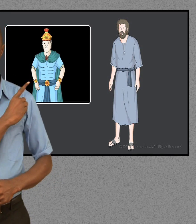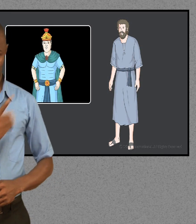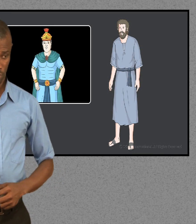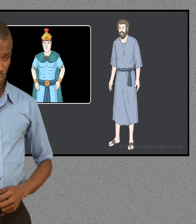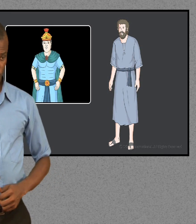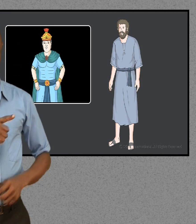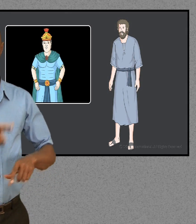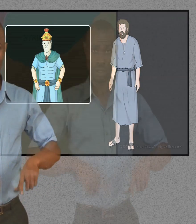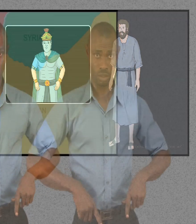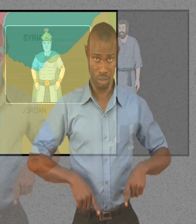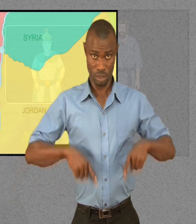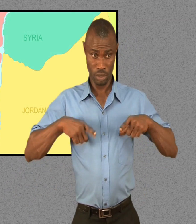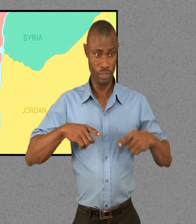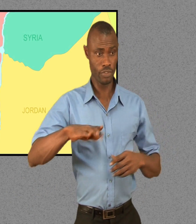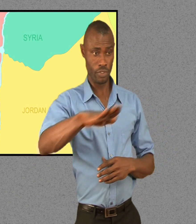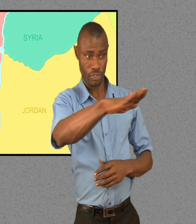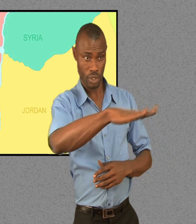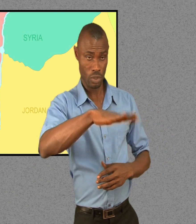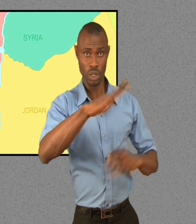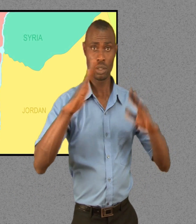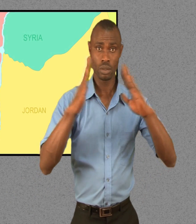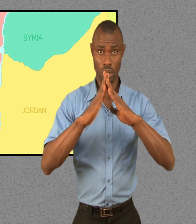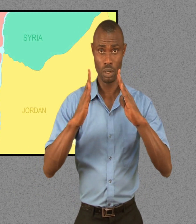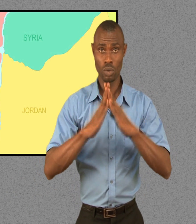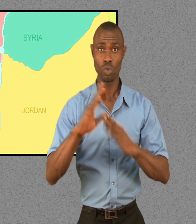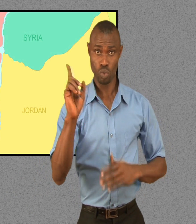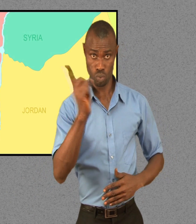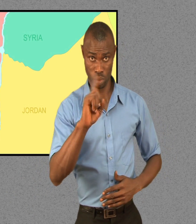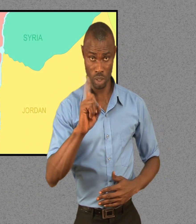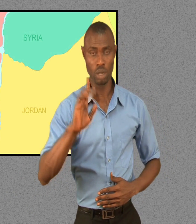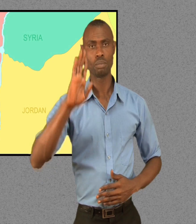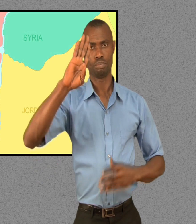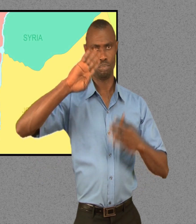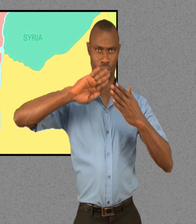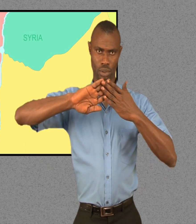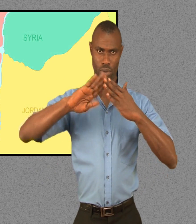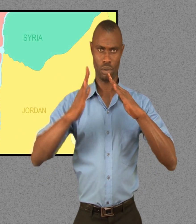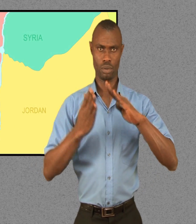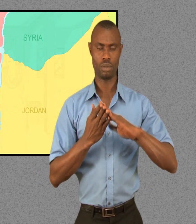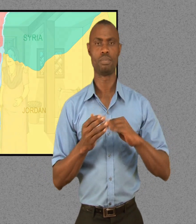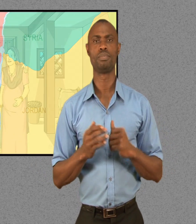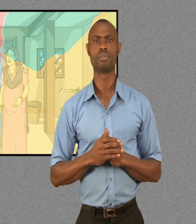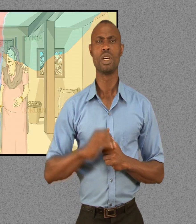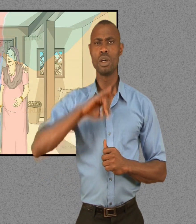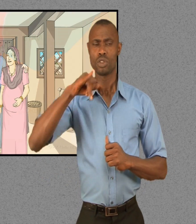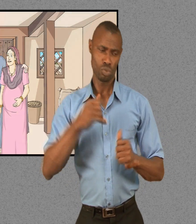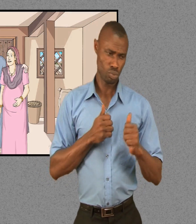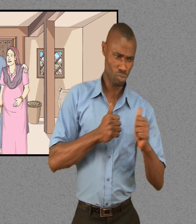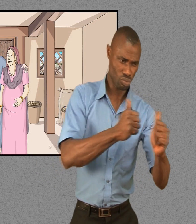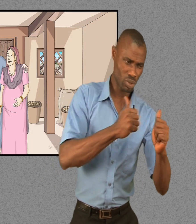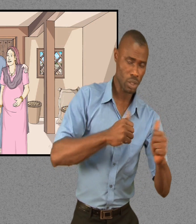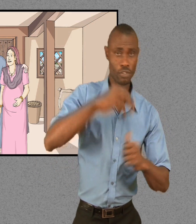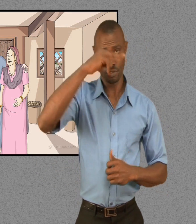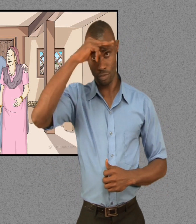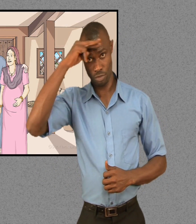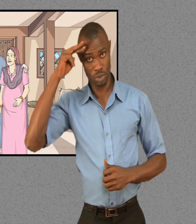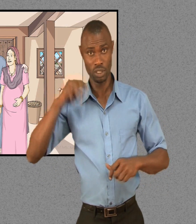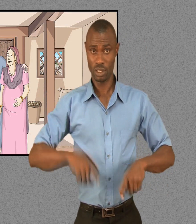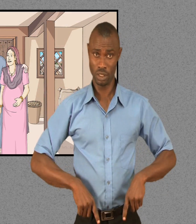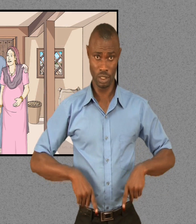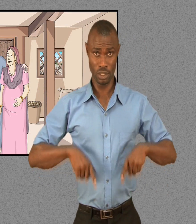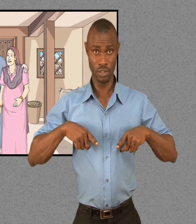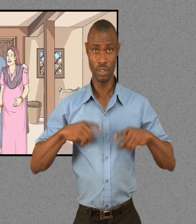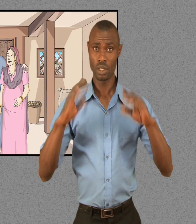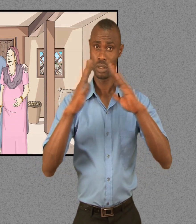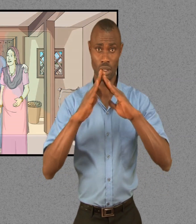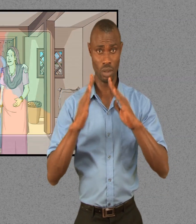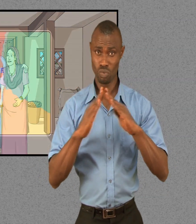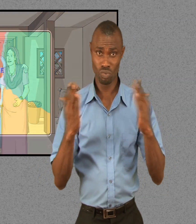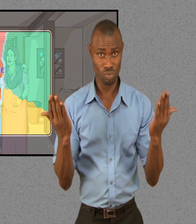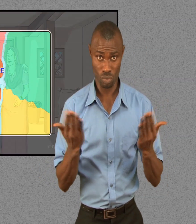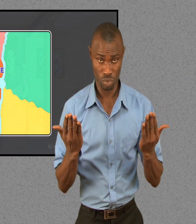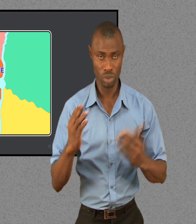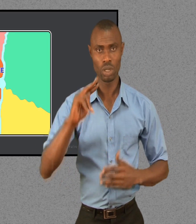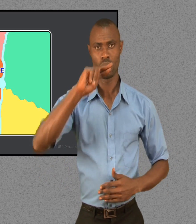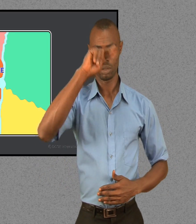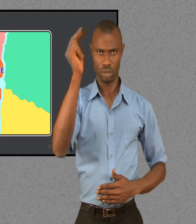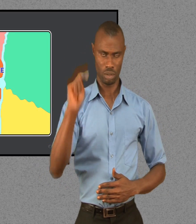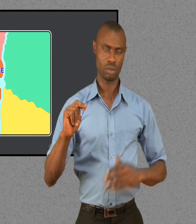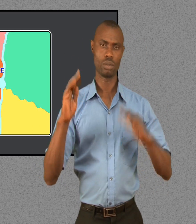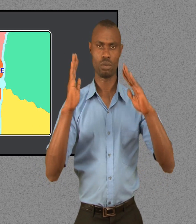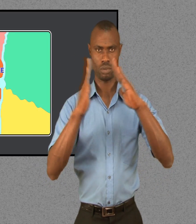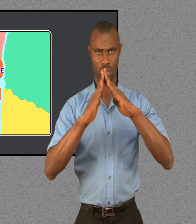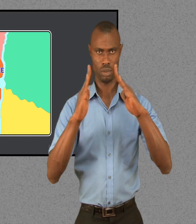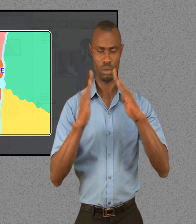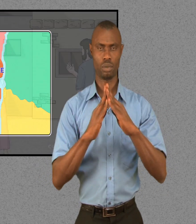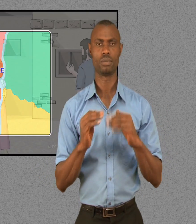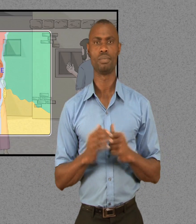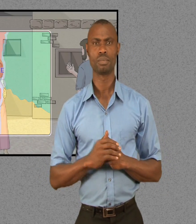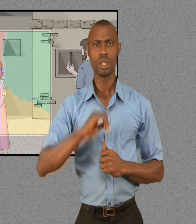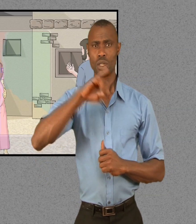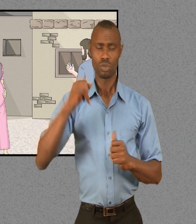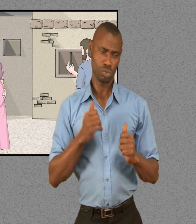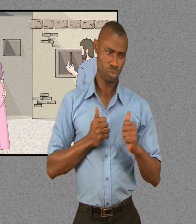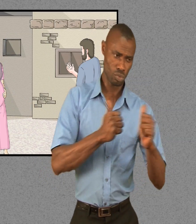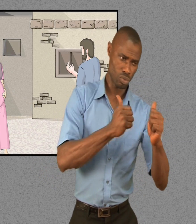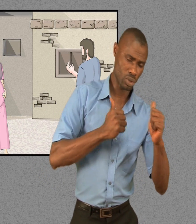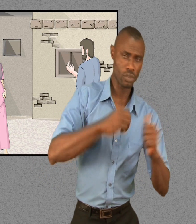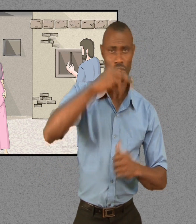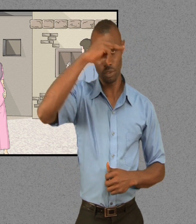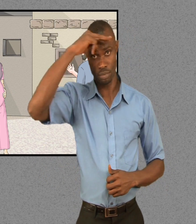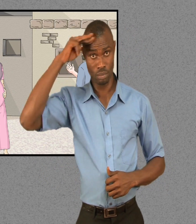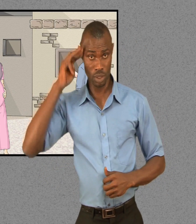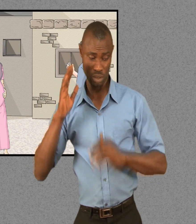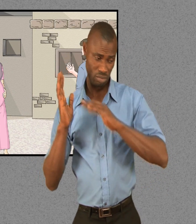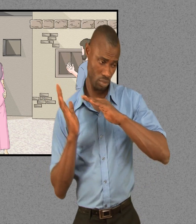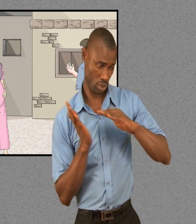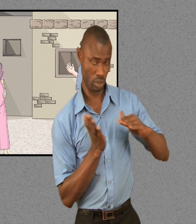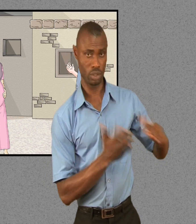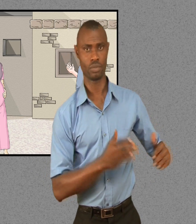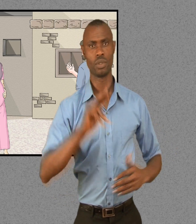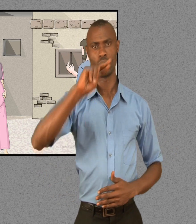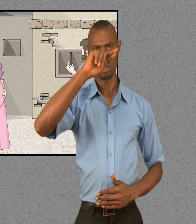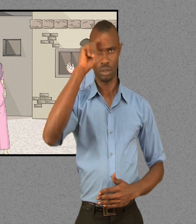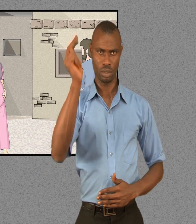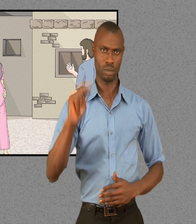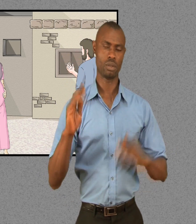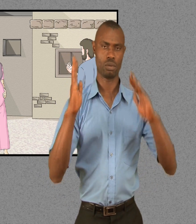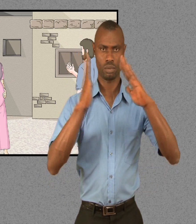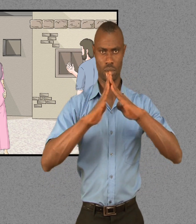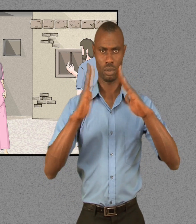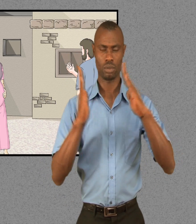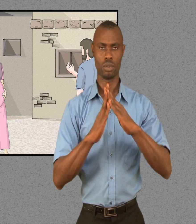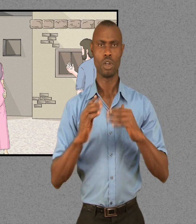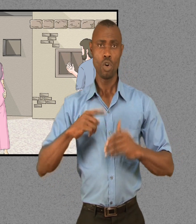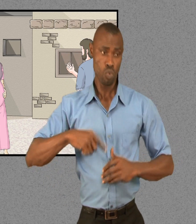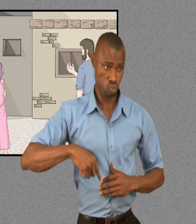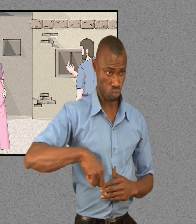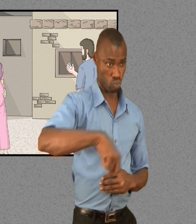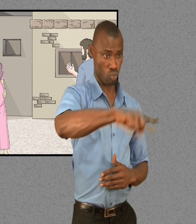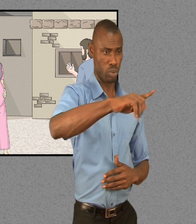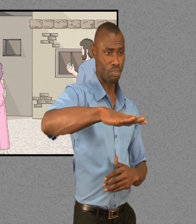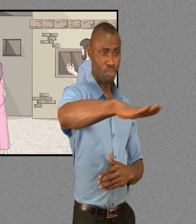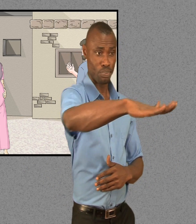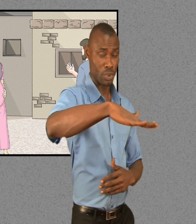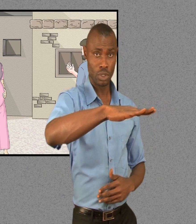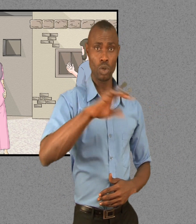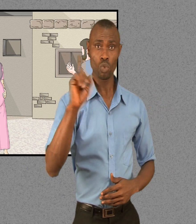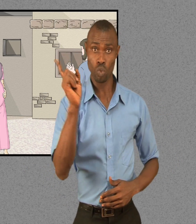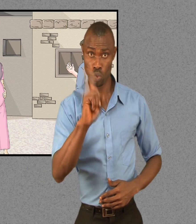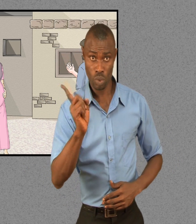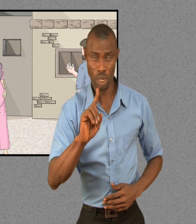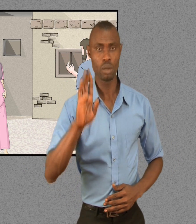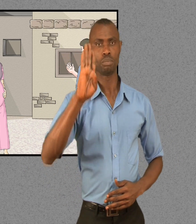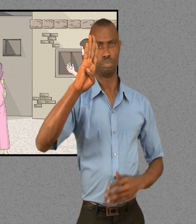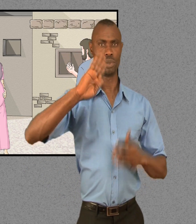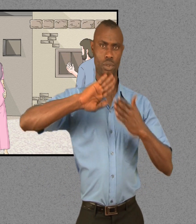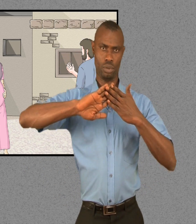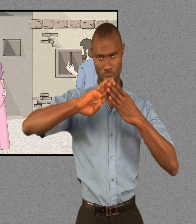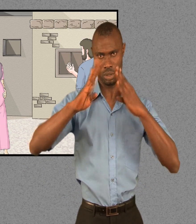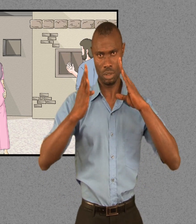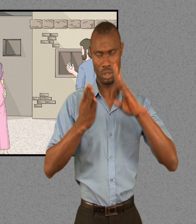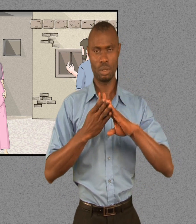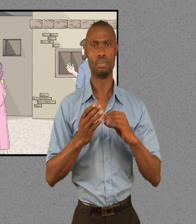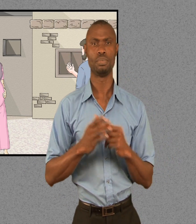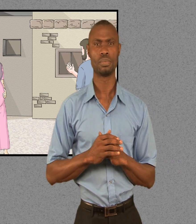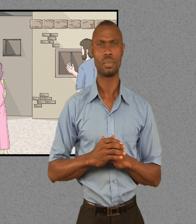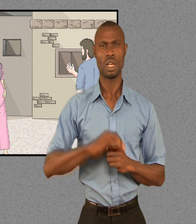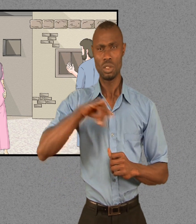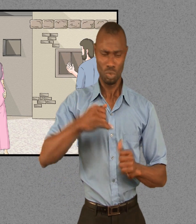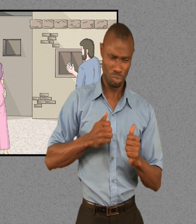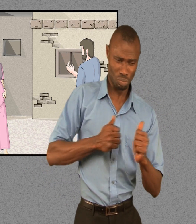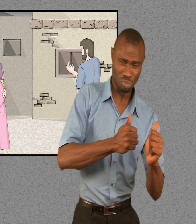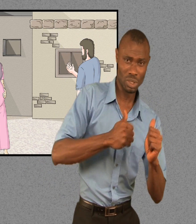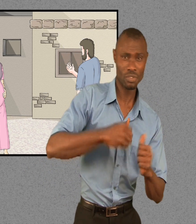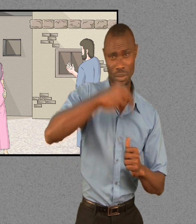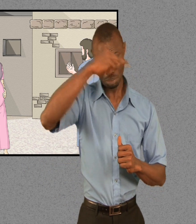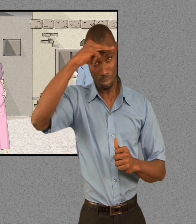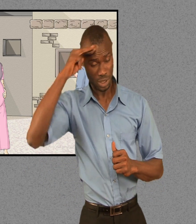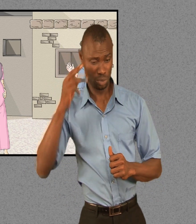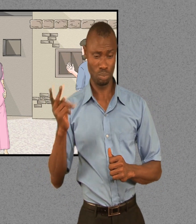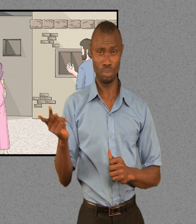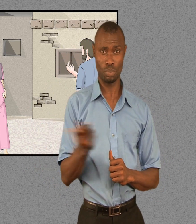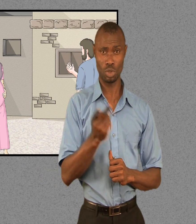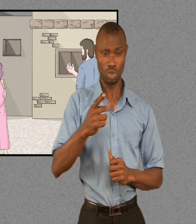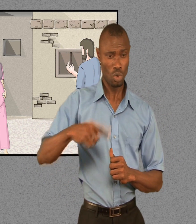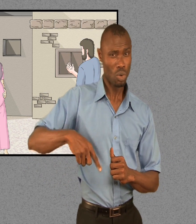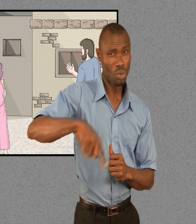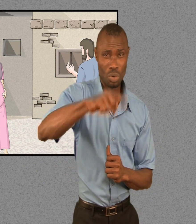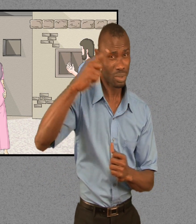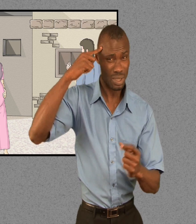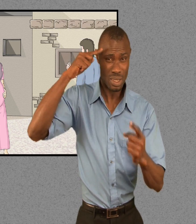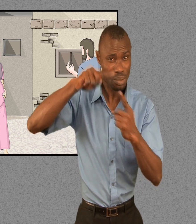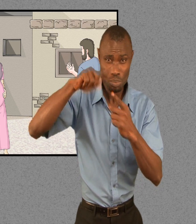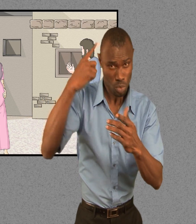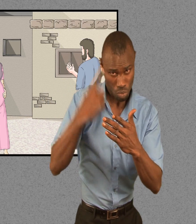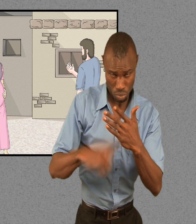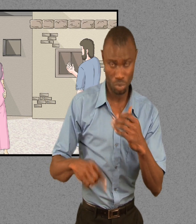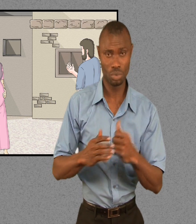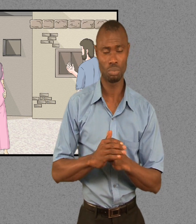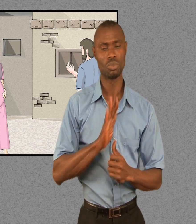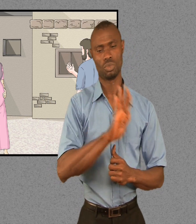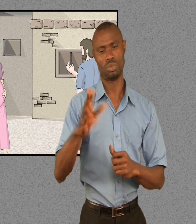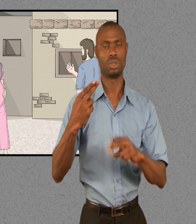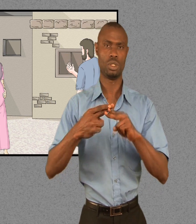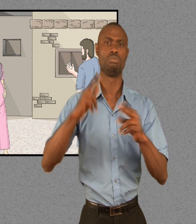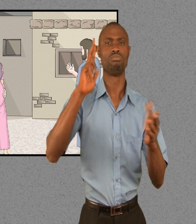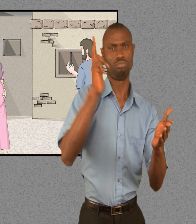So Joseph also went up from Nazareth in Galilee to Judea, to the city of David called Bethlehem, since he was from the house and line of David.